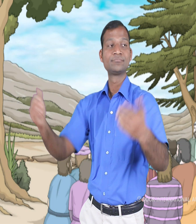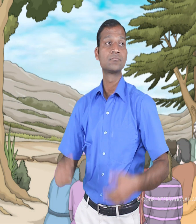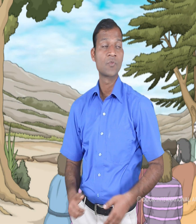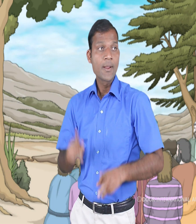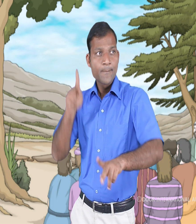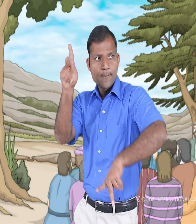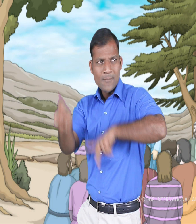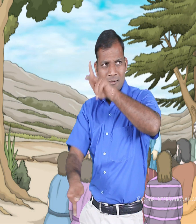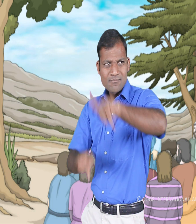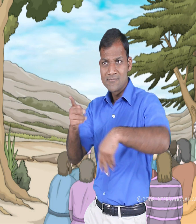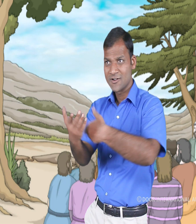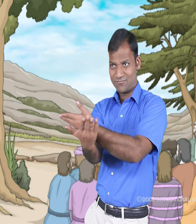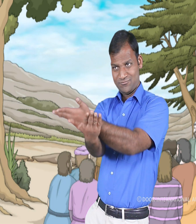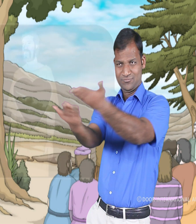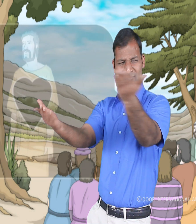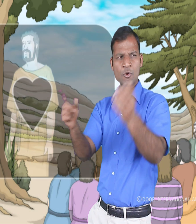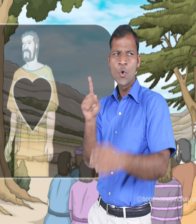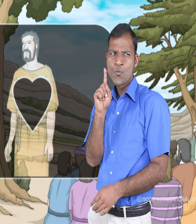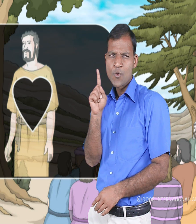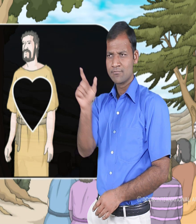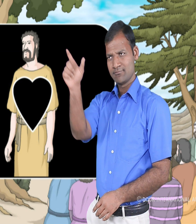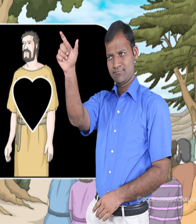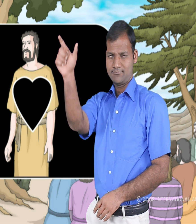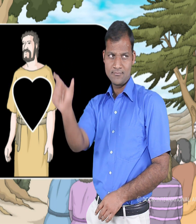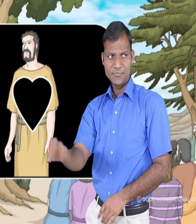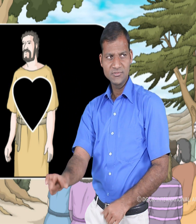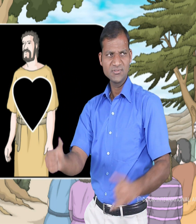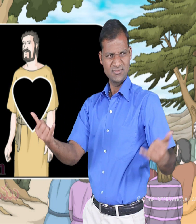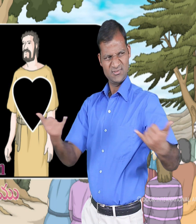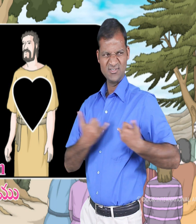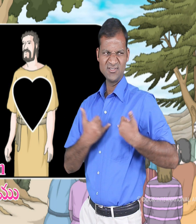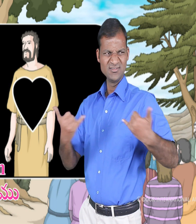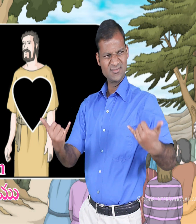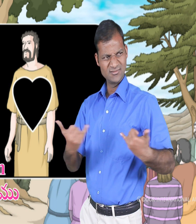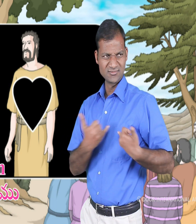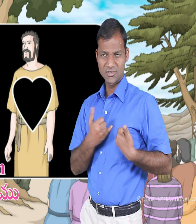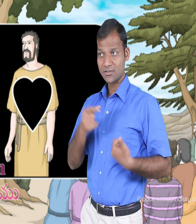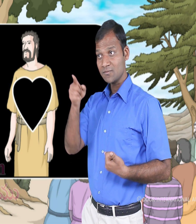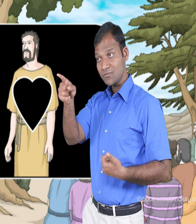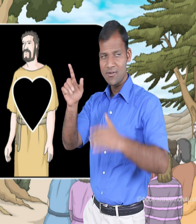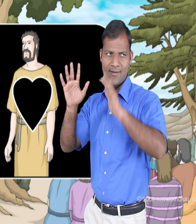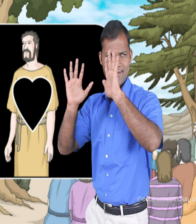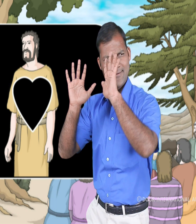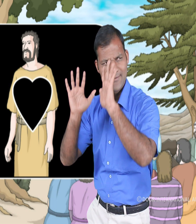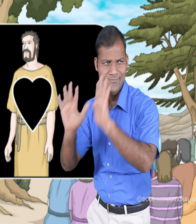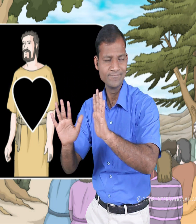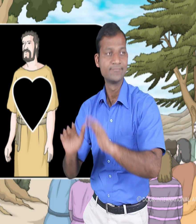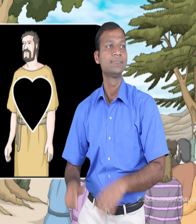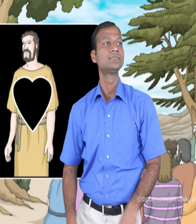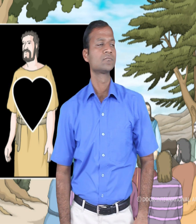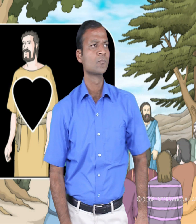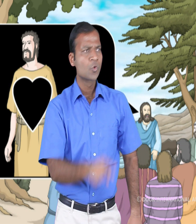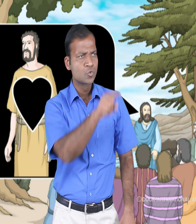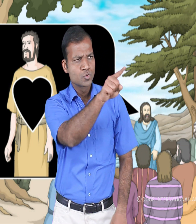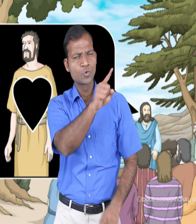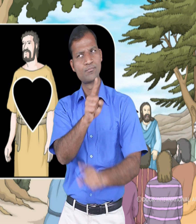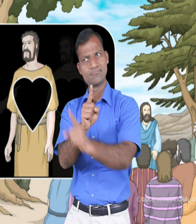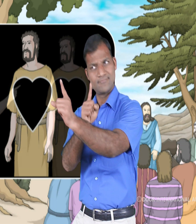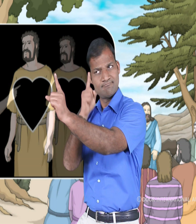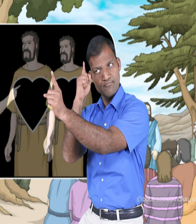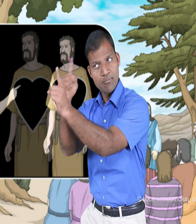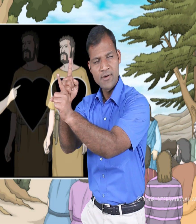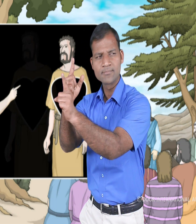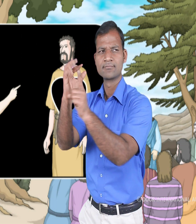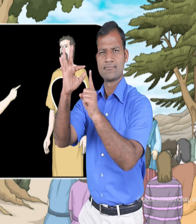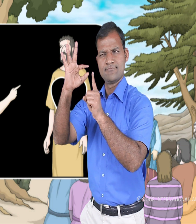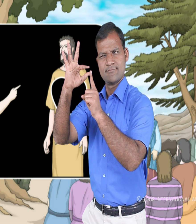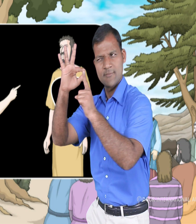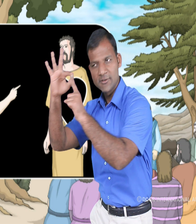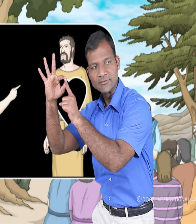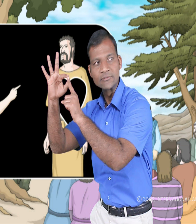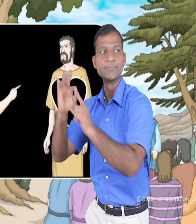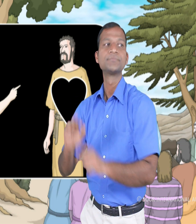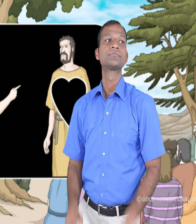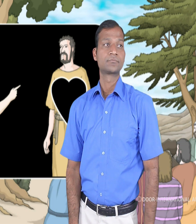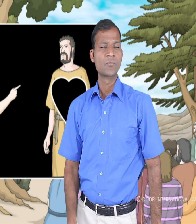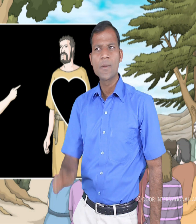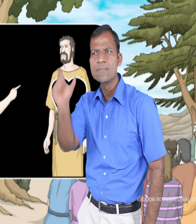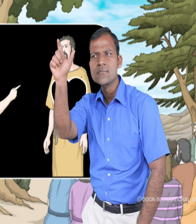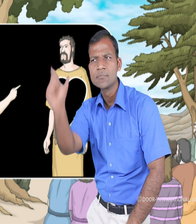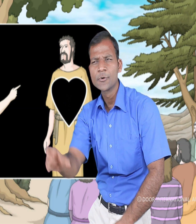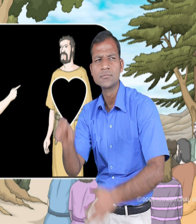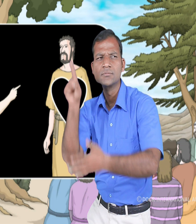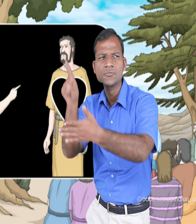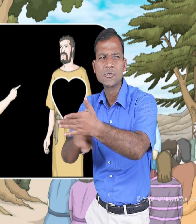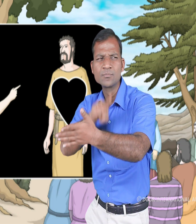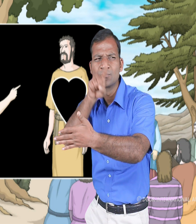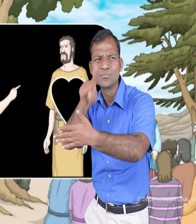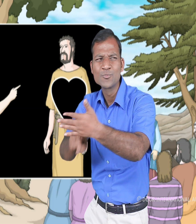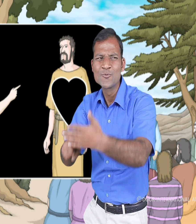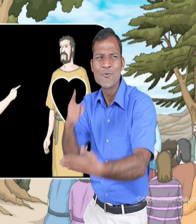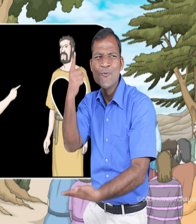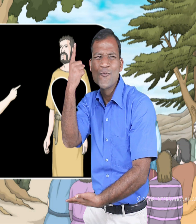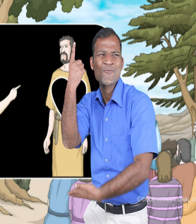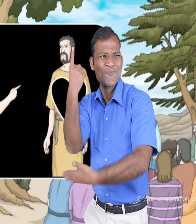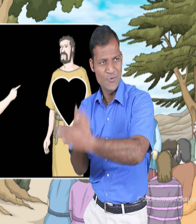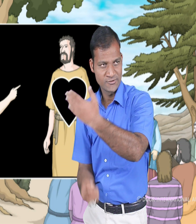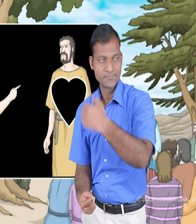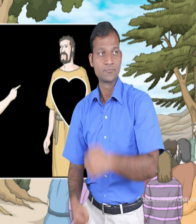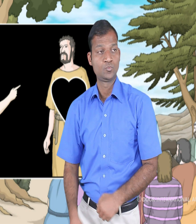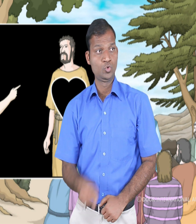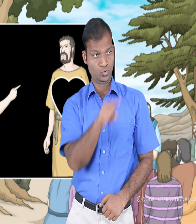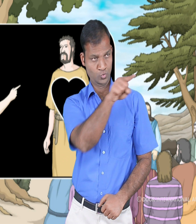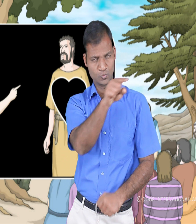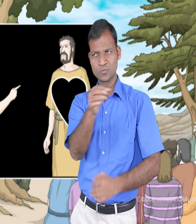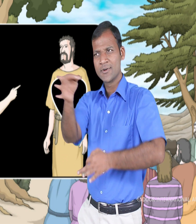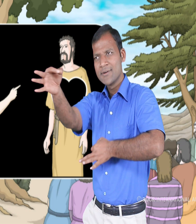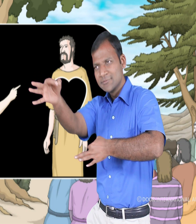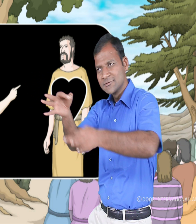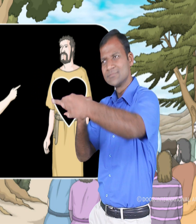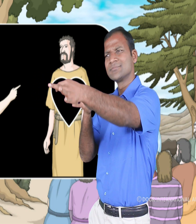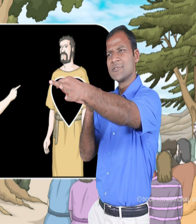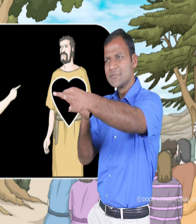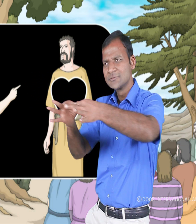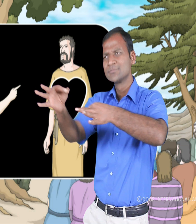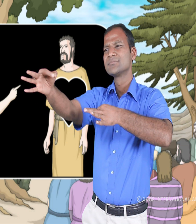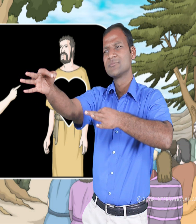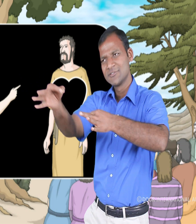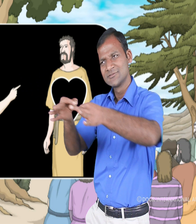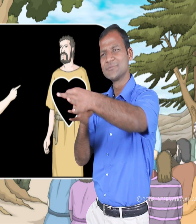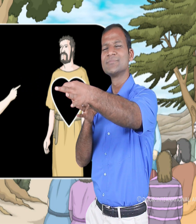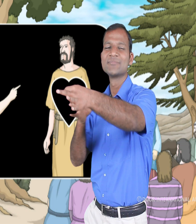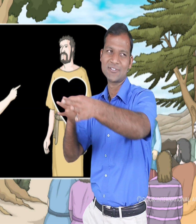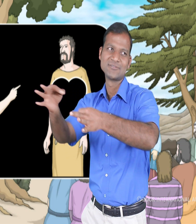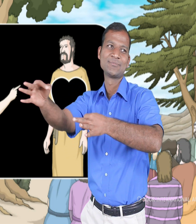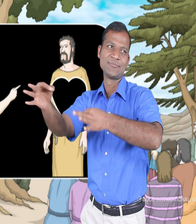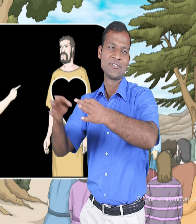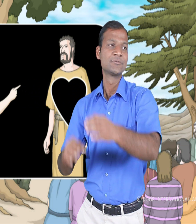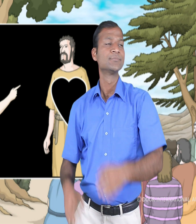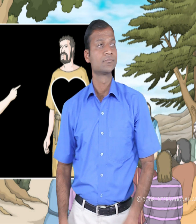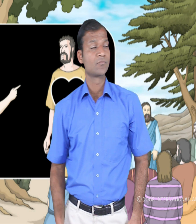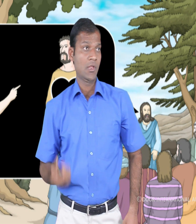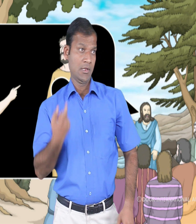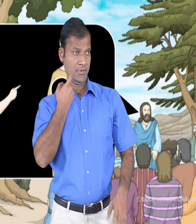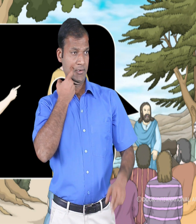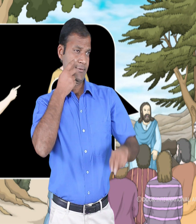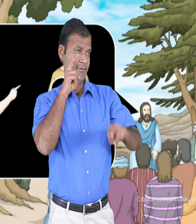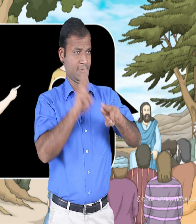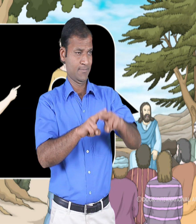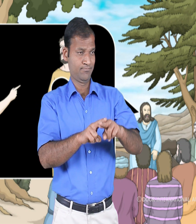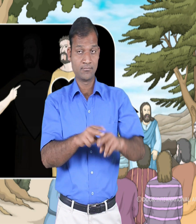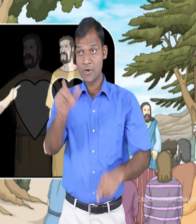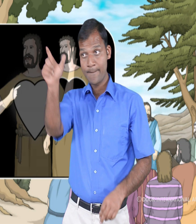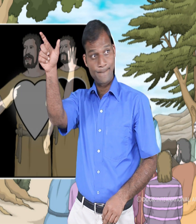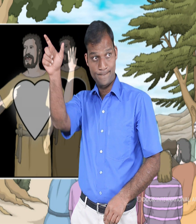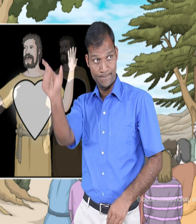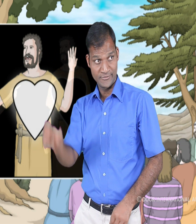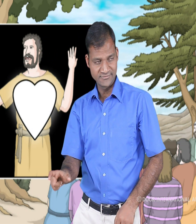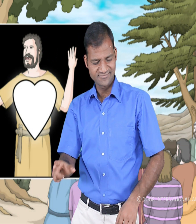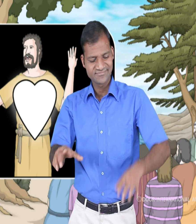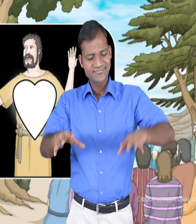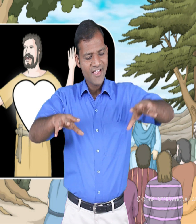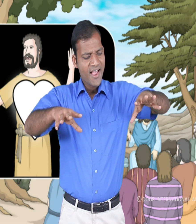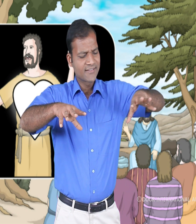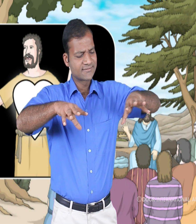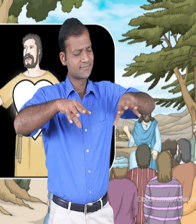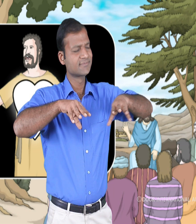If your brother sins against you, go and confront him privately.